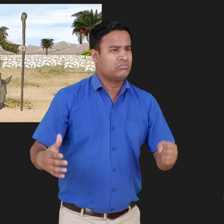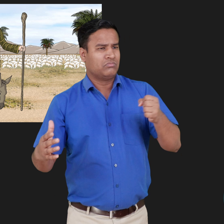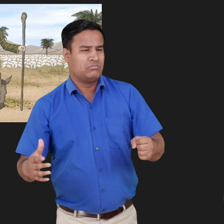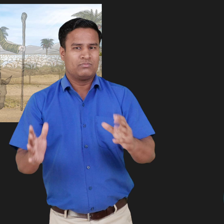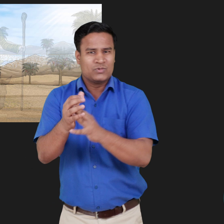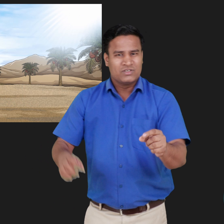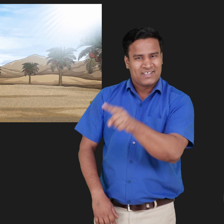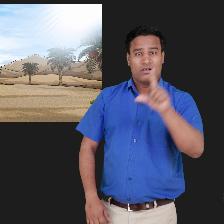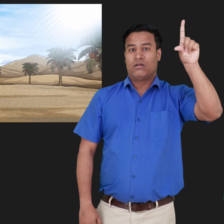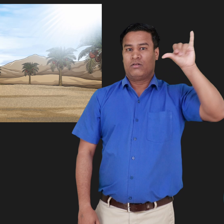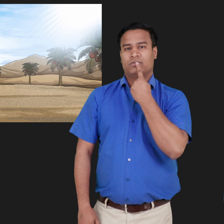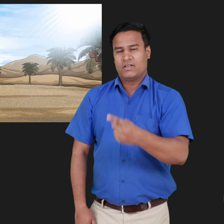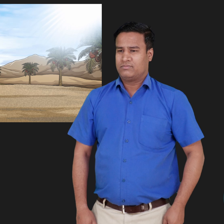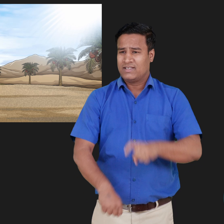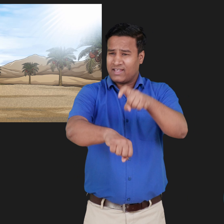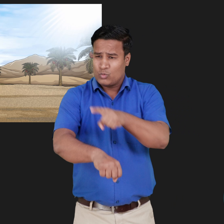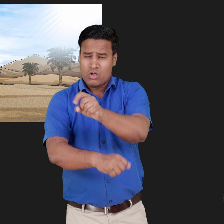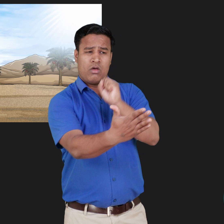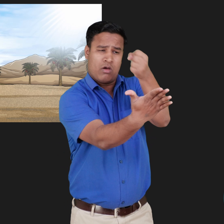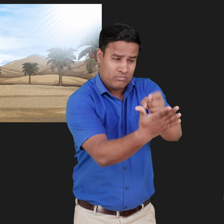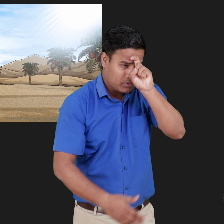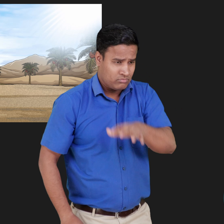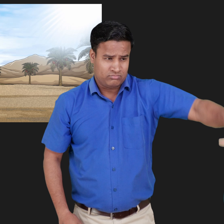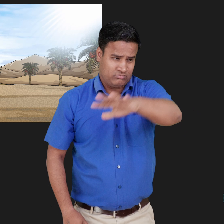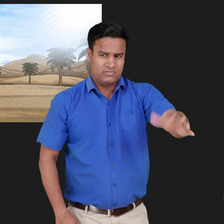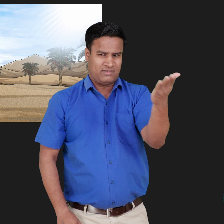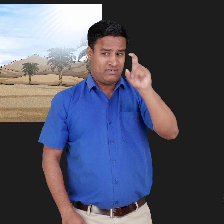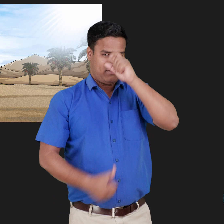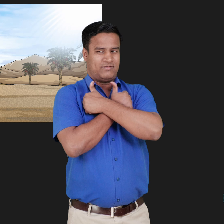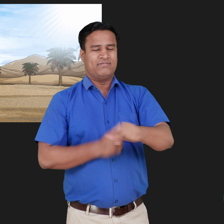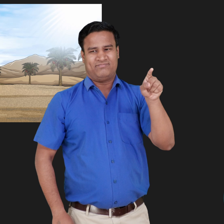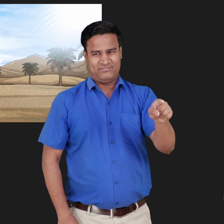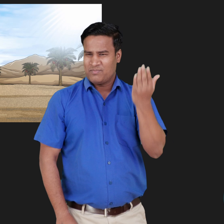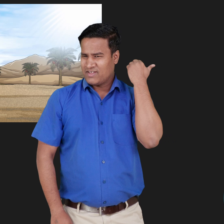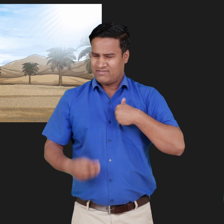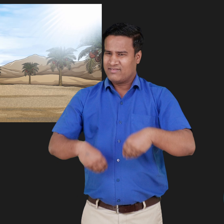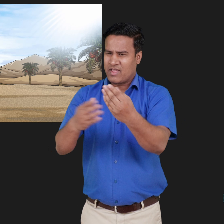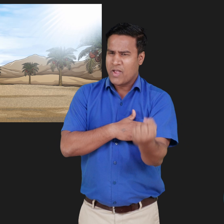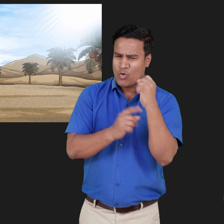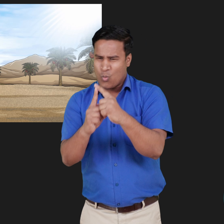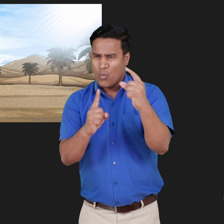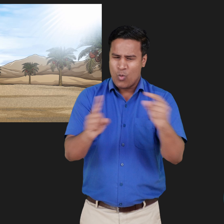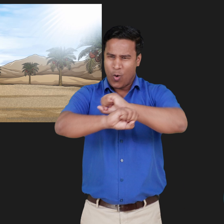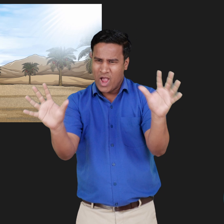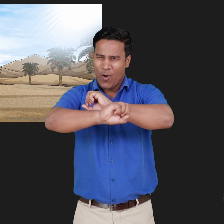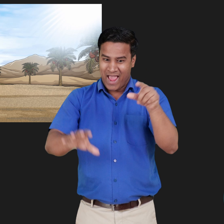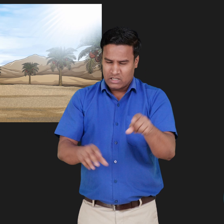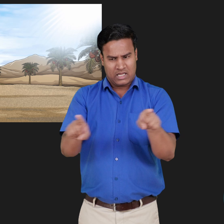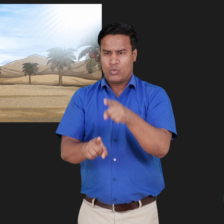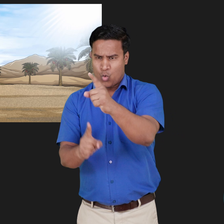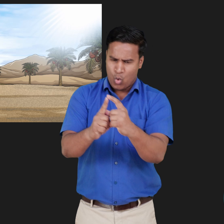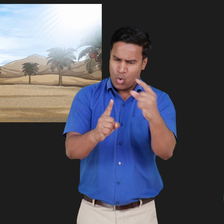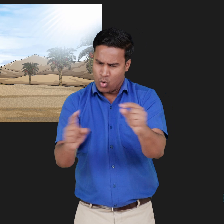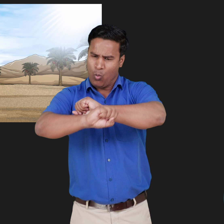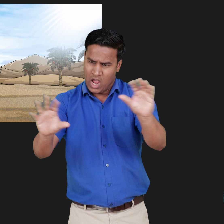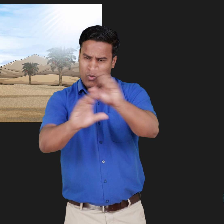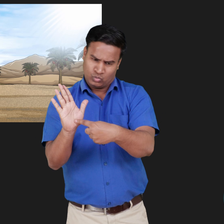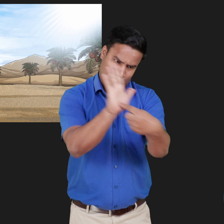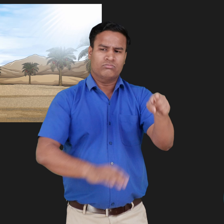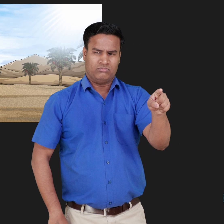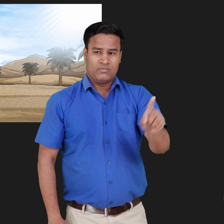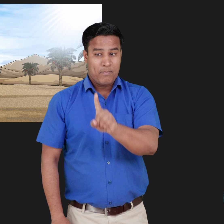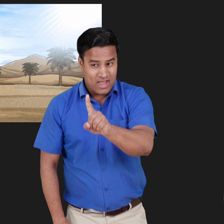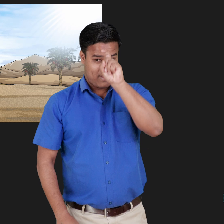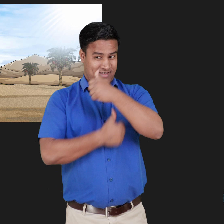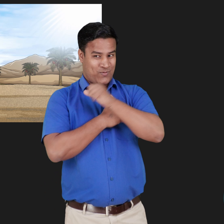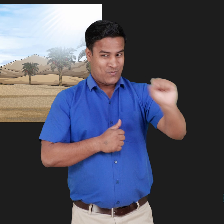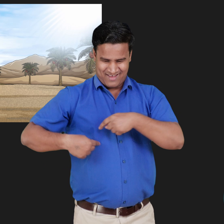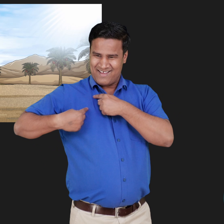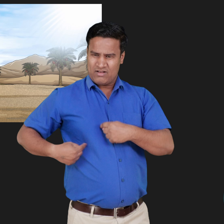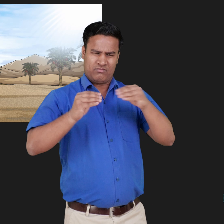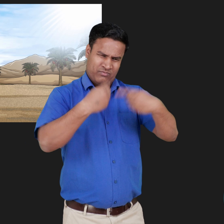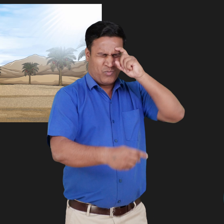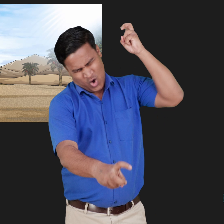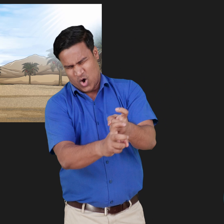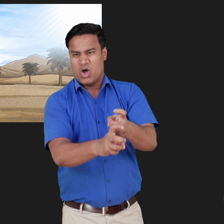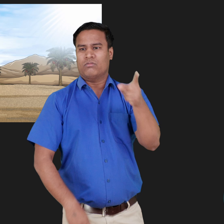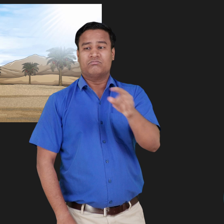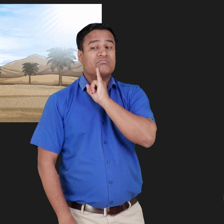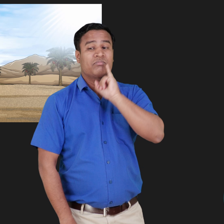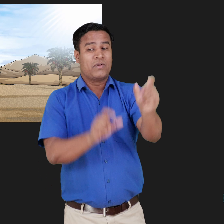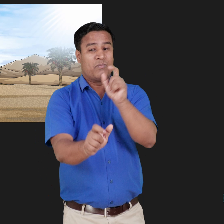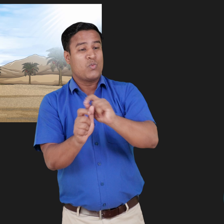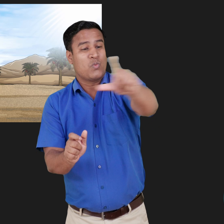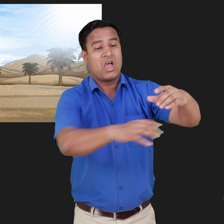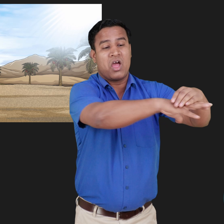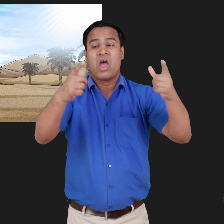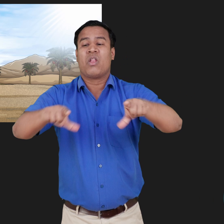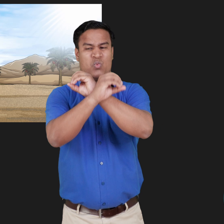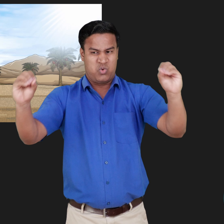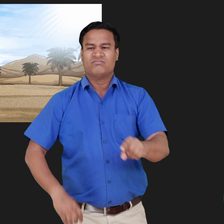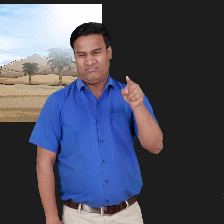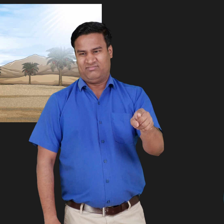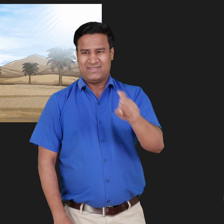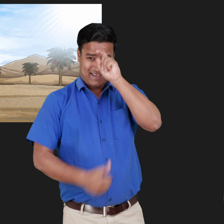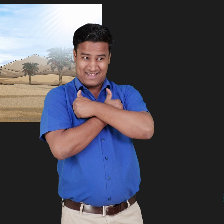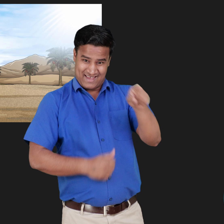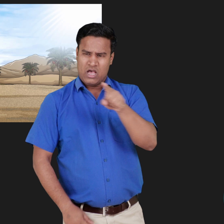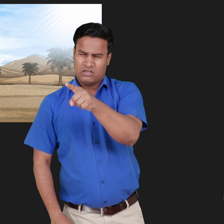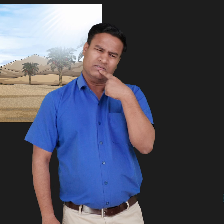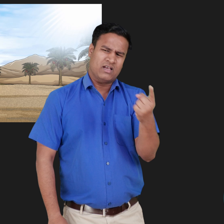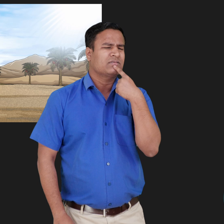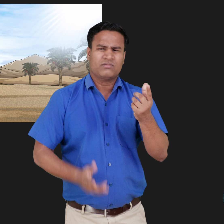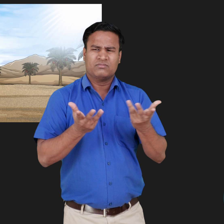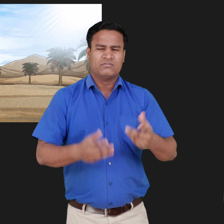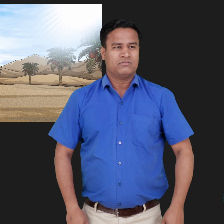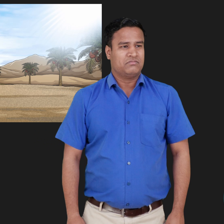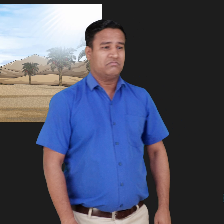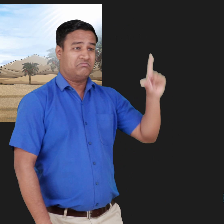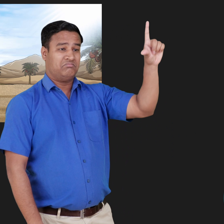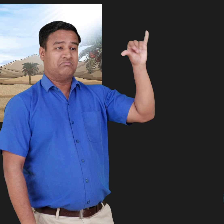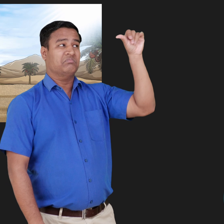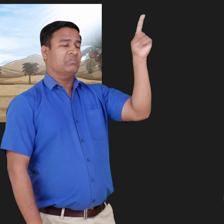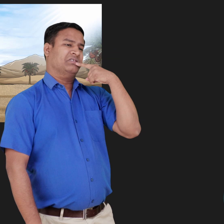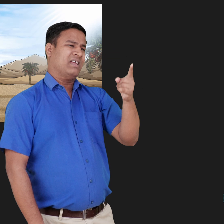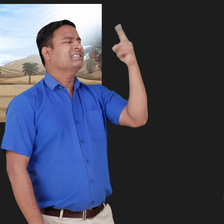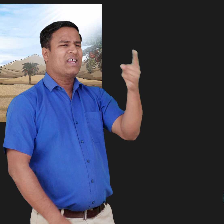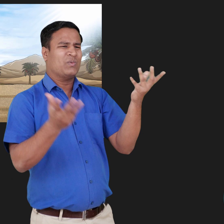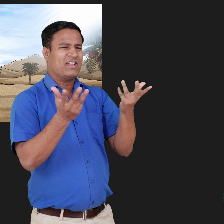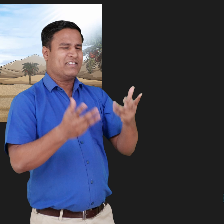The LORD instructed Moses, “When you go back to Egypt, see that you perform before Pharaoh all the wonders that I have put within your power. But I will harden his heart so that he will not let the people go.